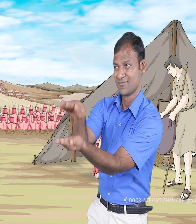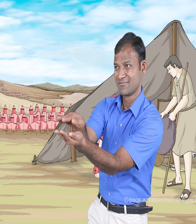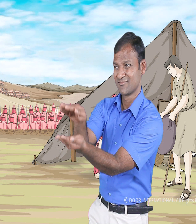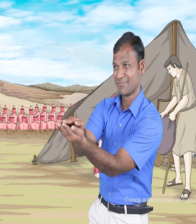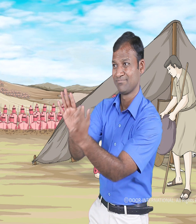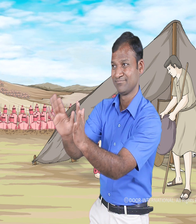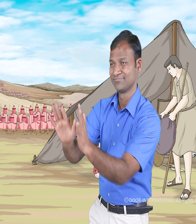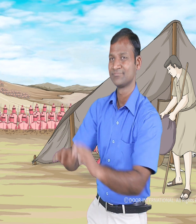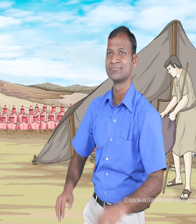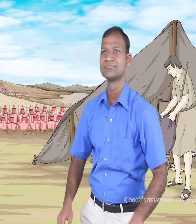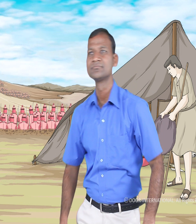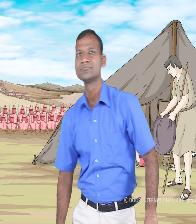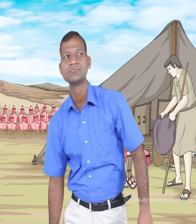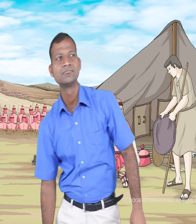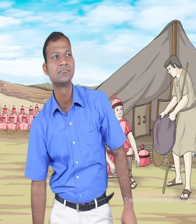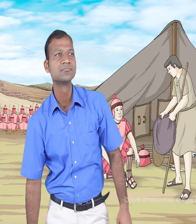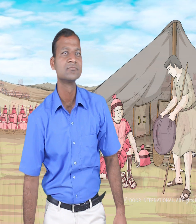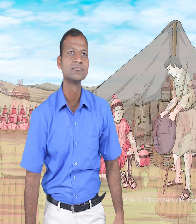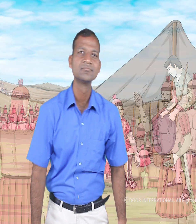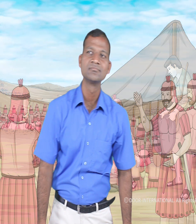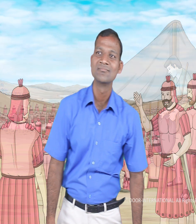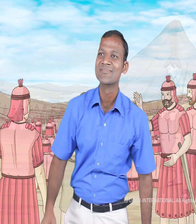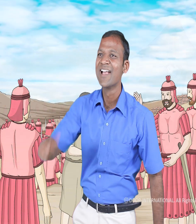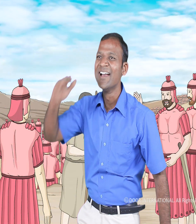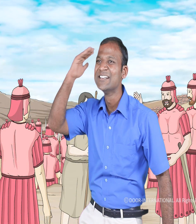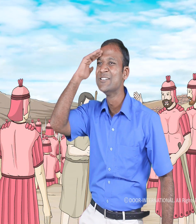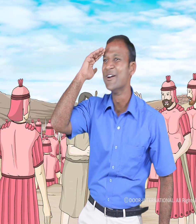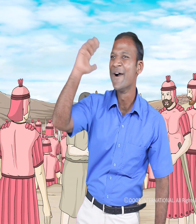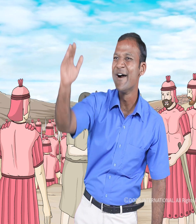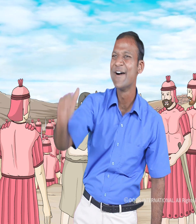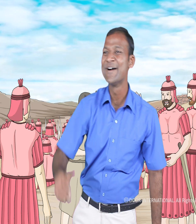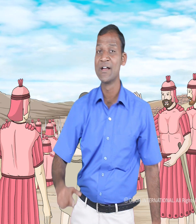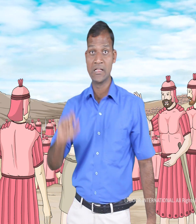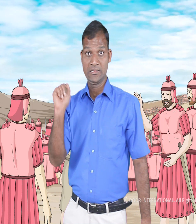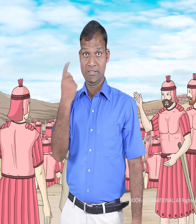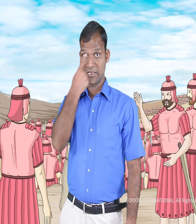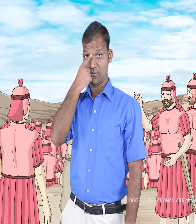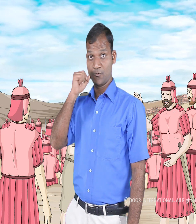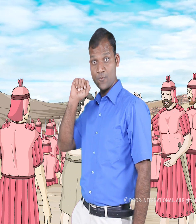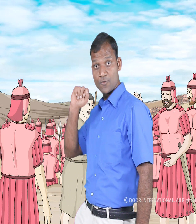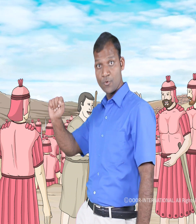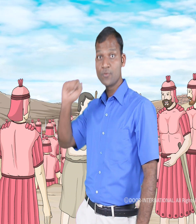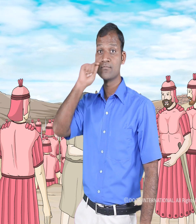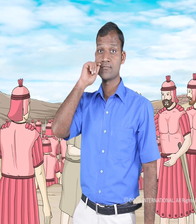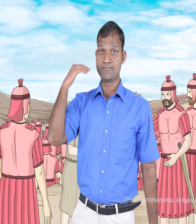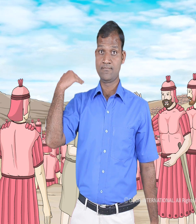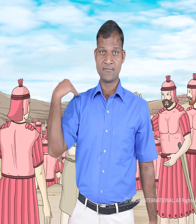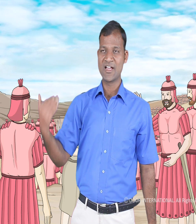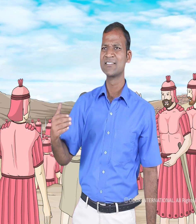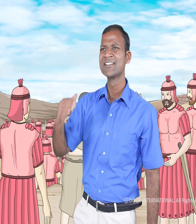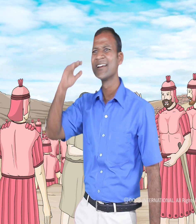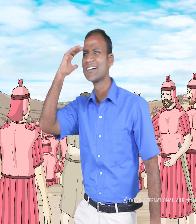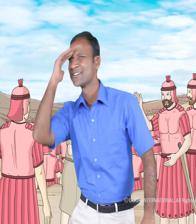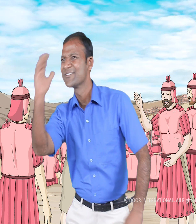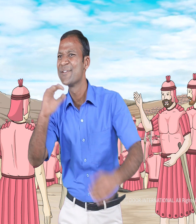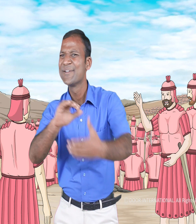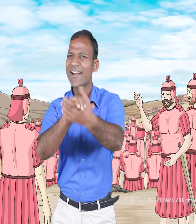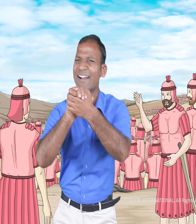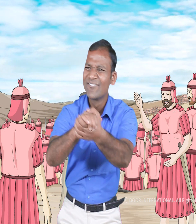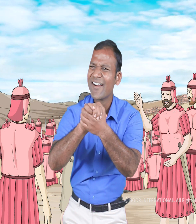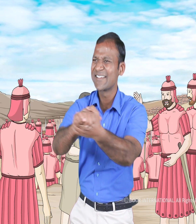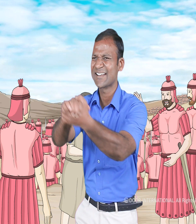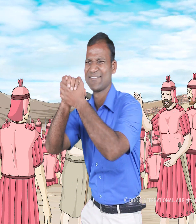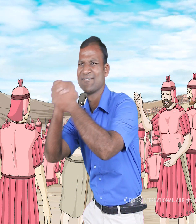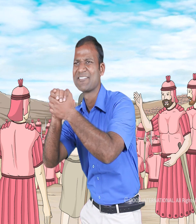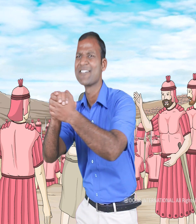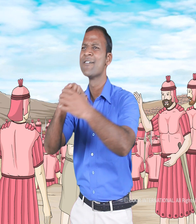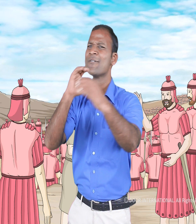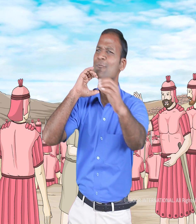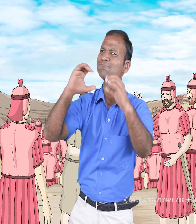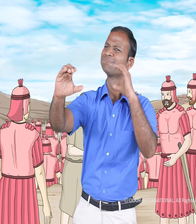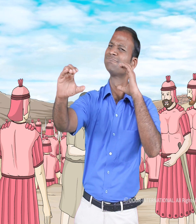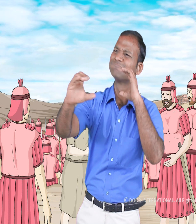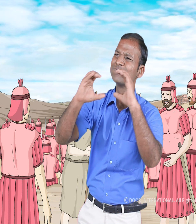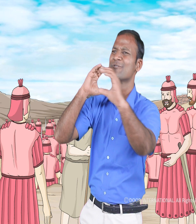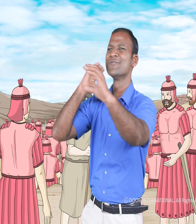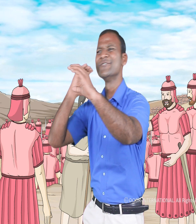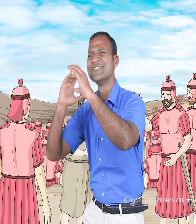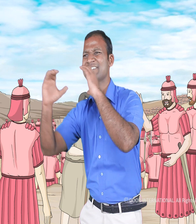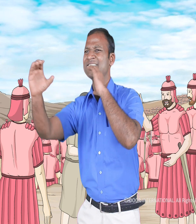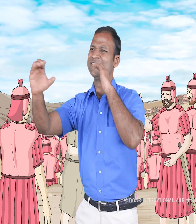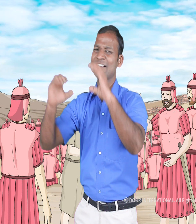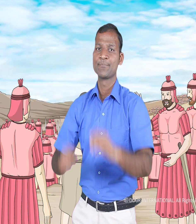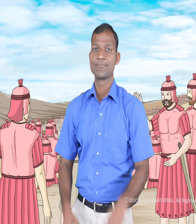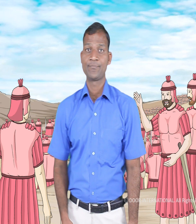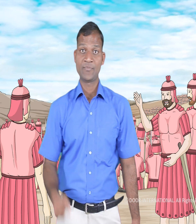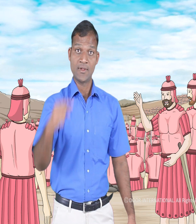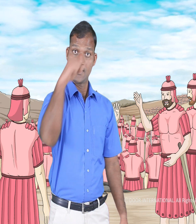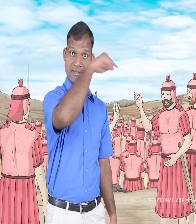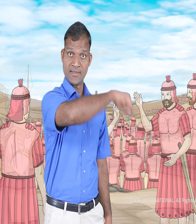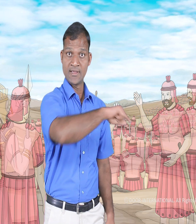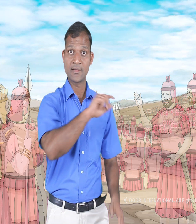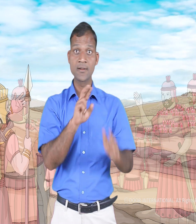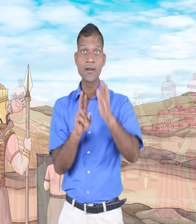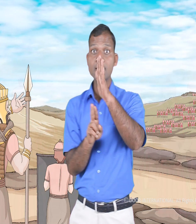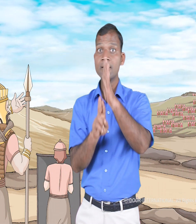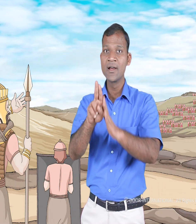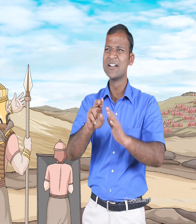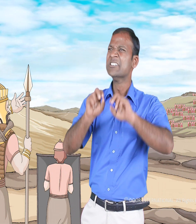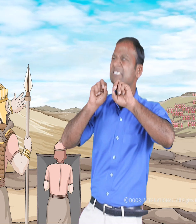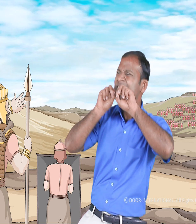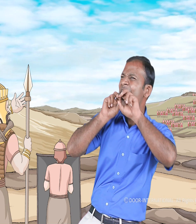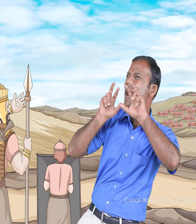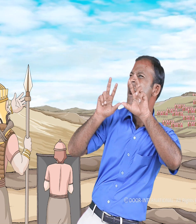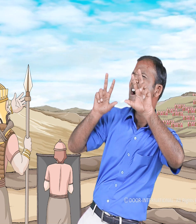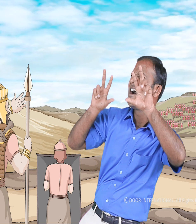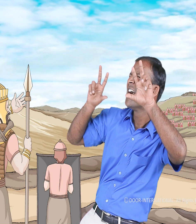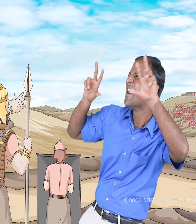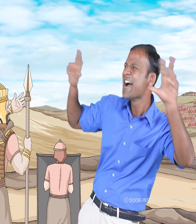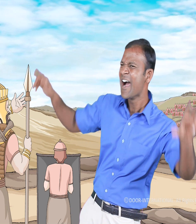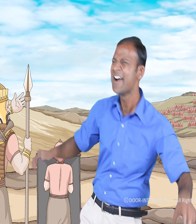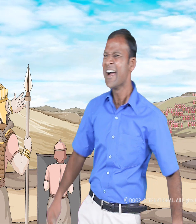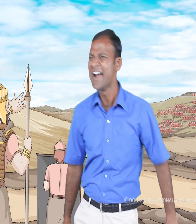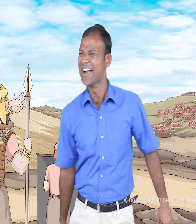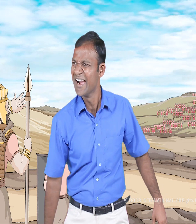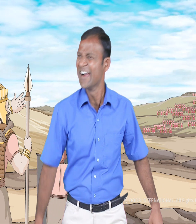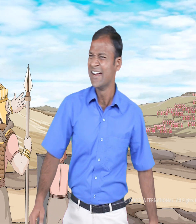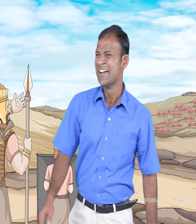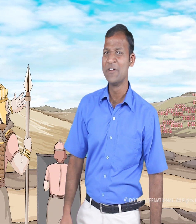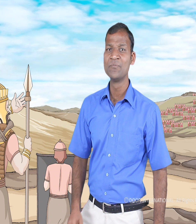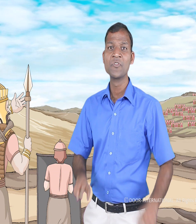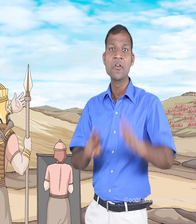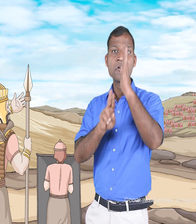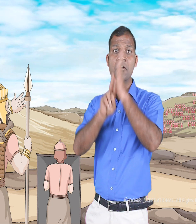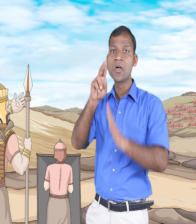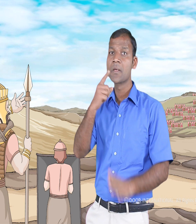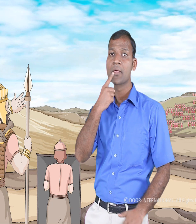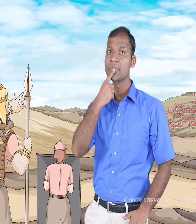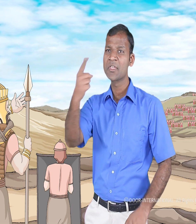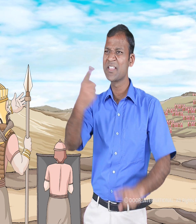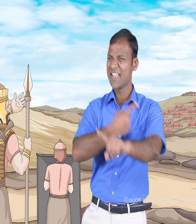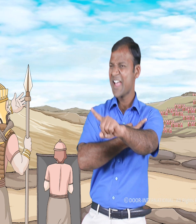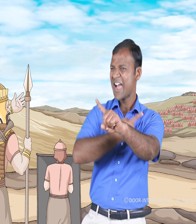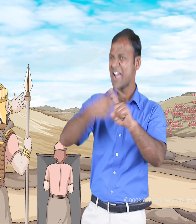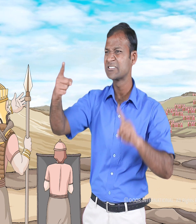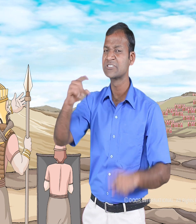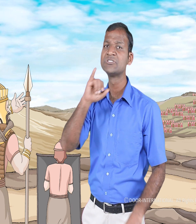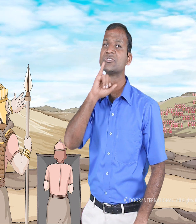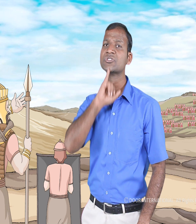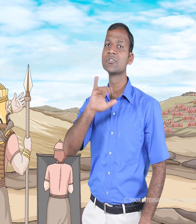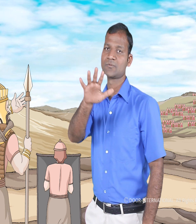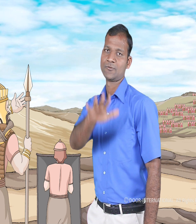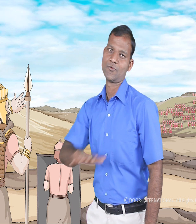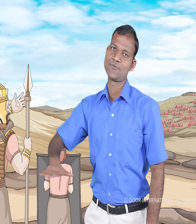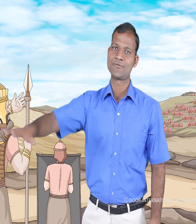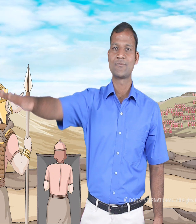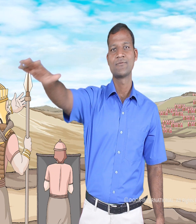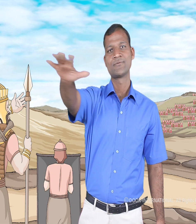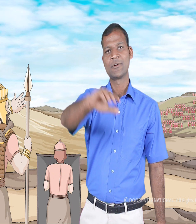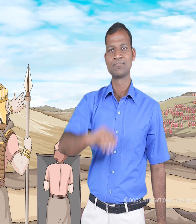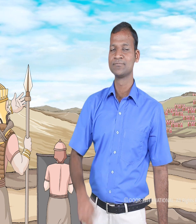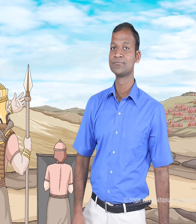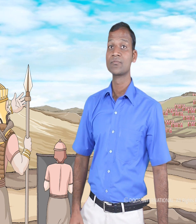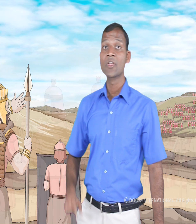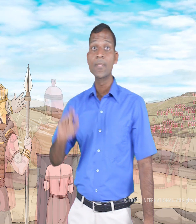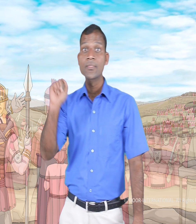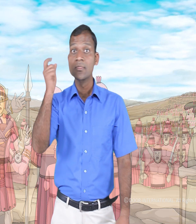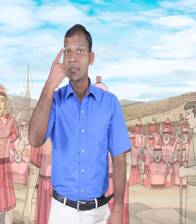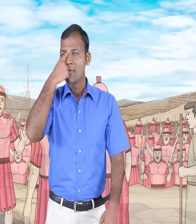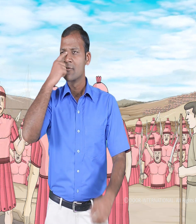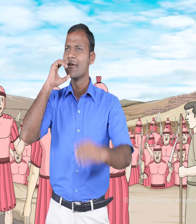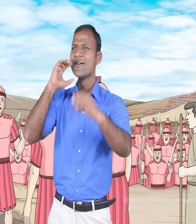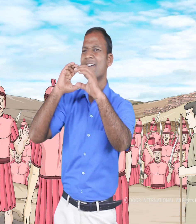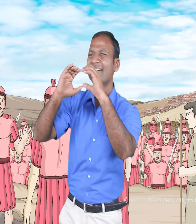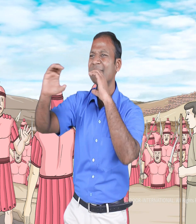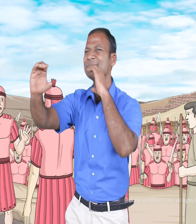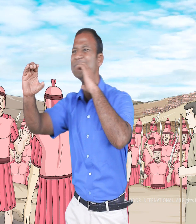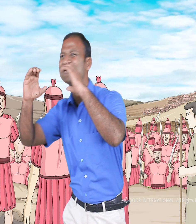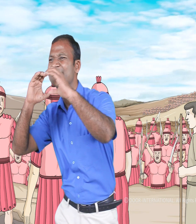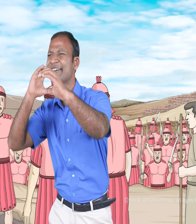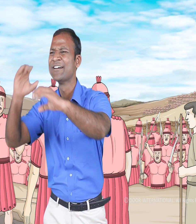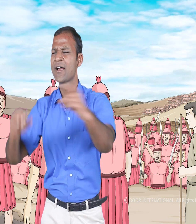When he arrived, he asked his brothers how they were doing. And as he was speaking with them, suddenly the champion named Goliath, the Philistine from Gath, came forward from the Philistines and shouted his usual words, which David also heard.